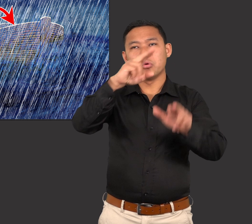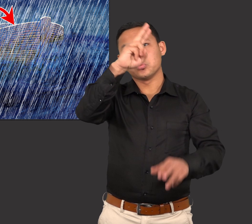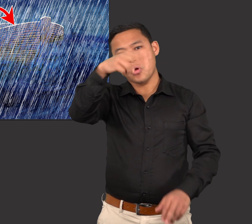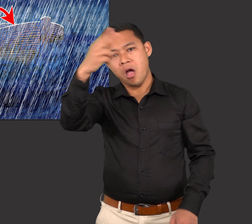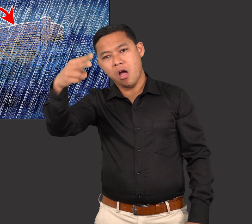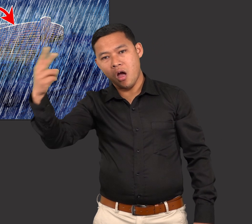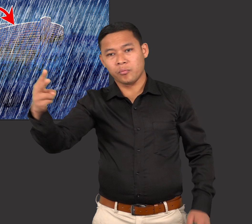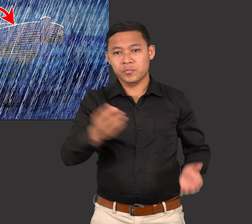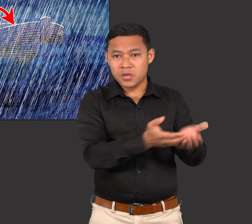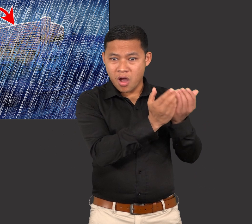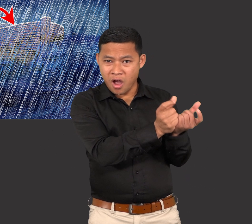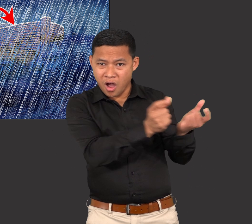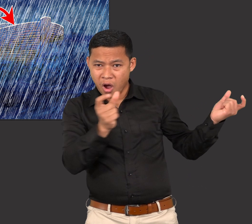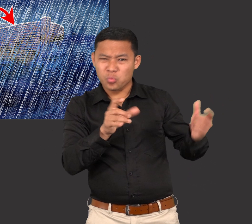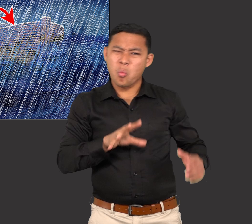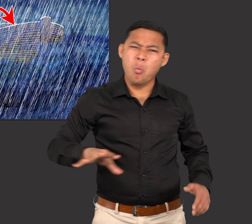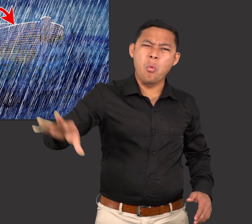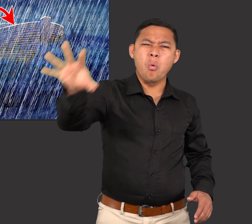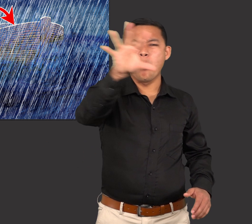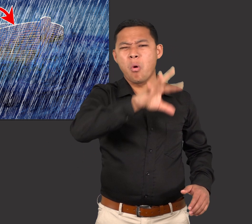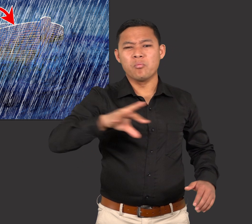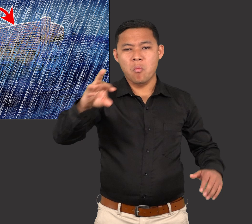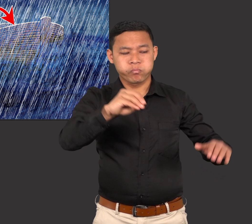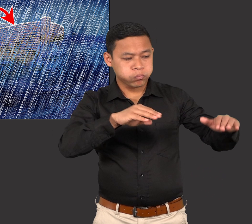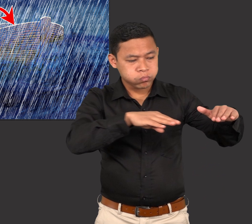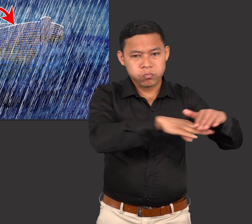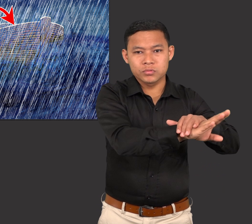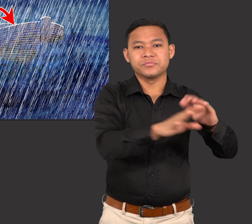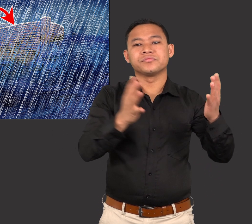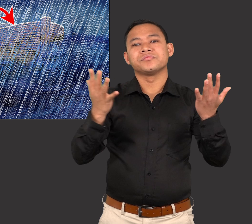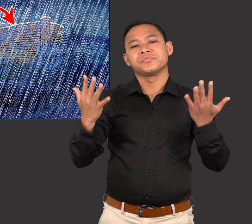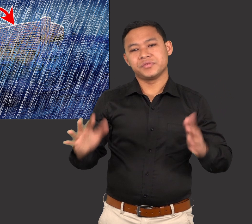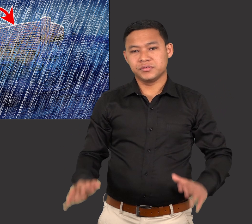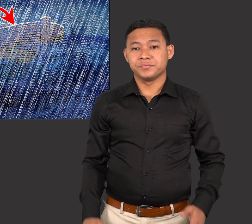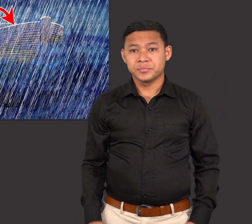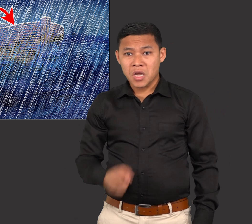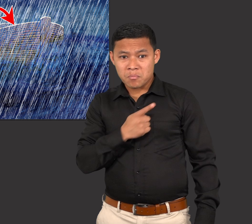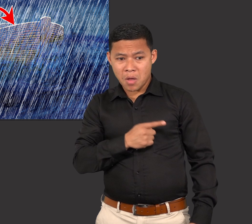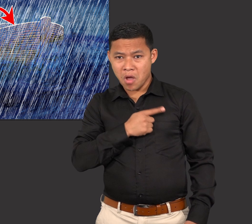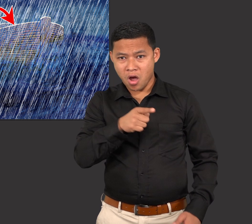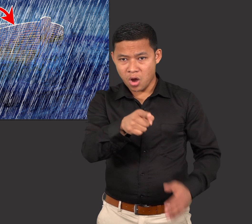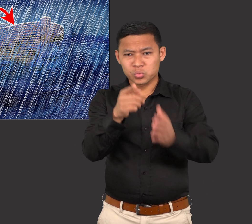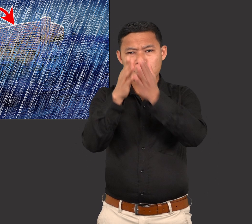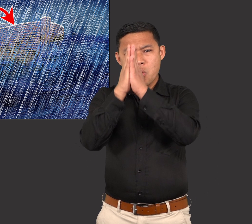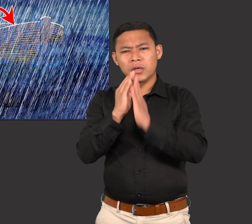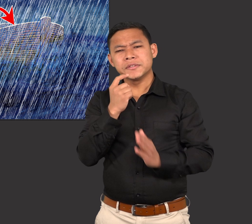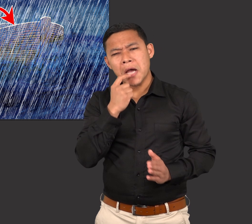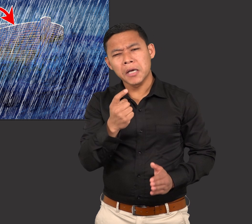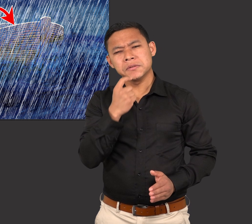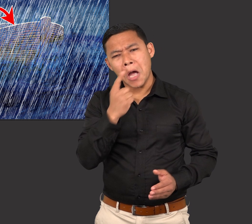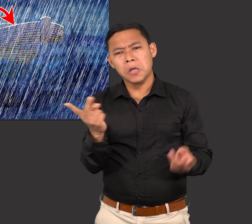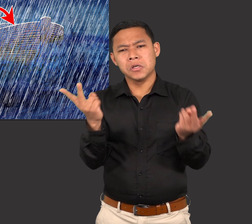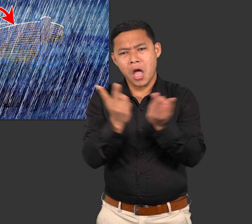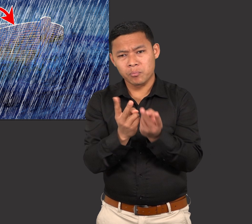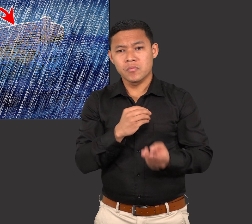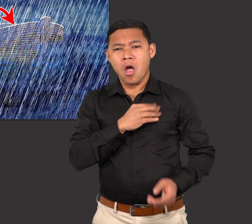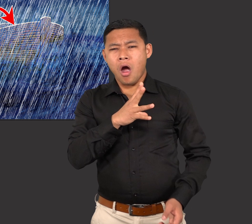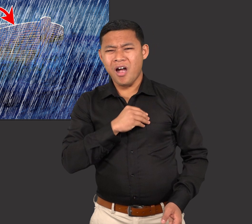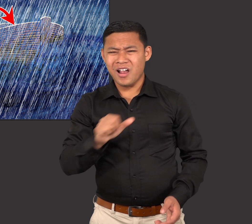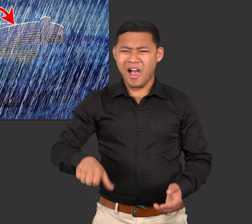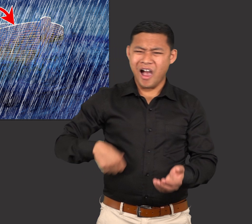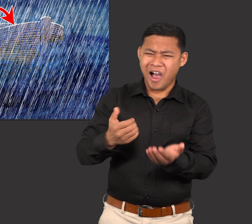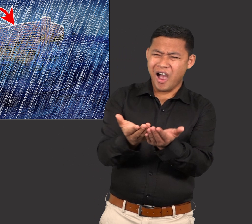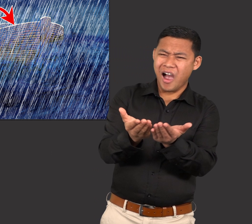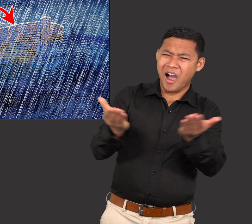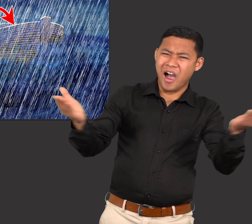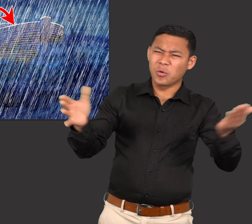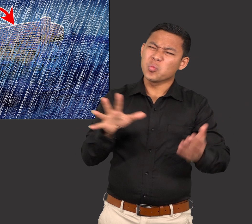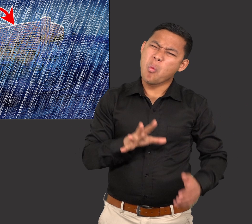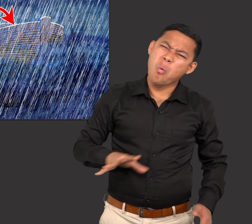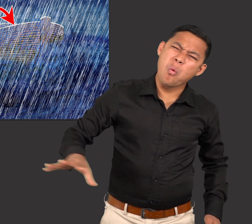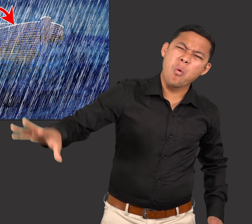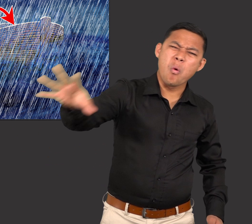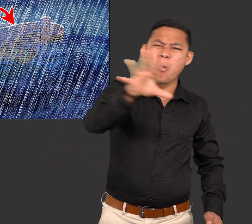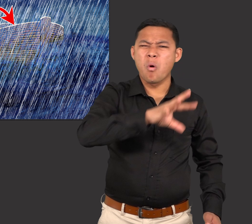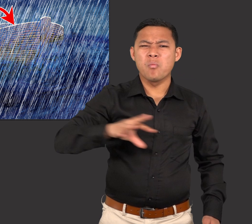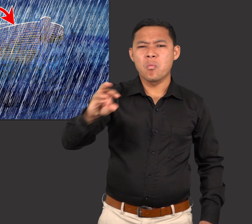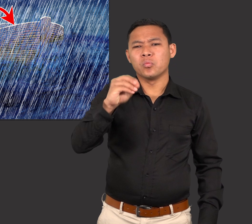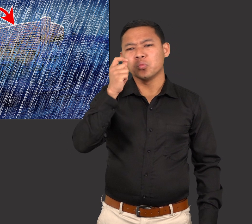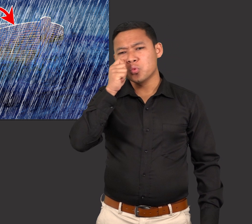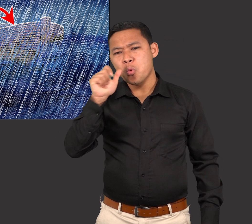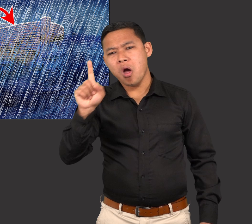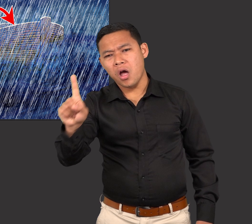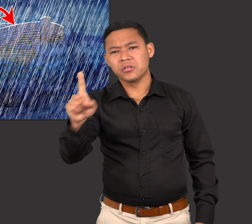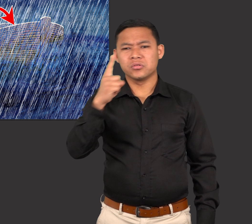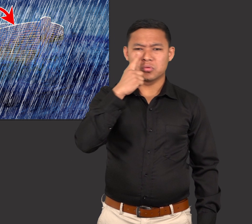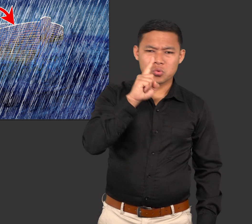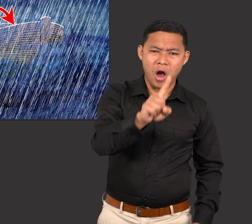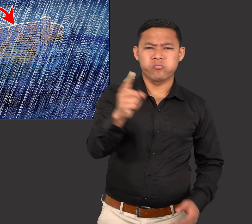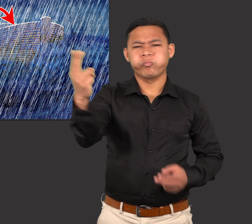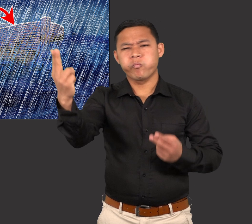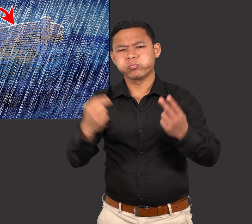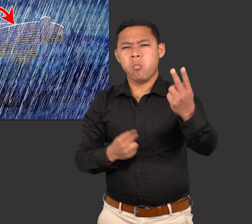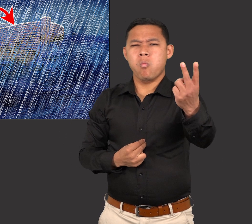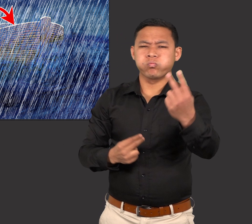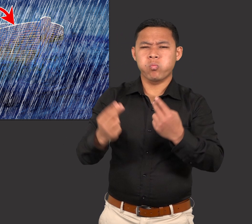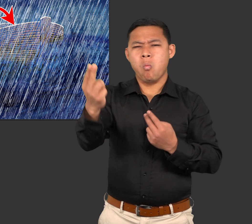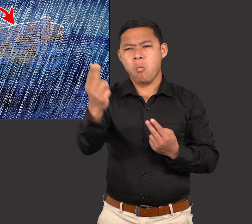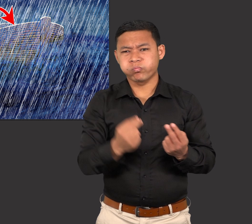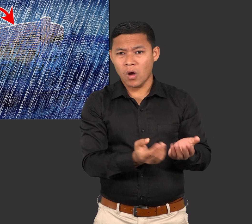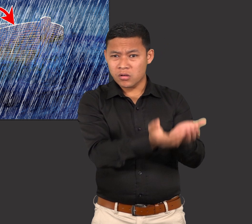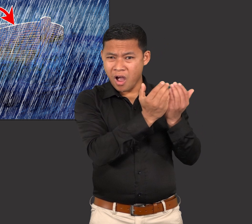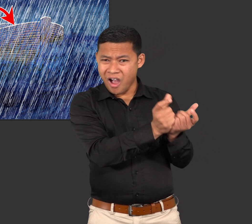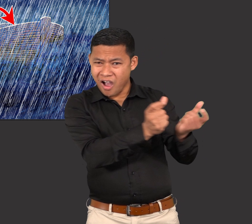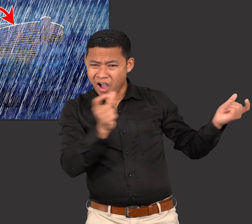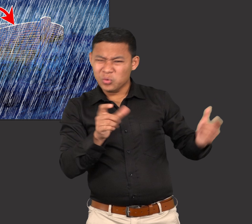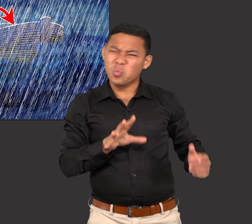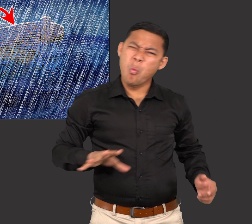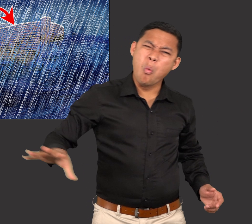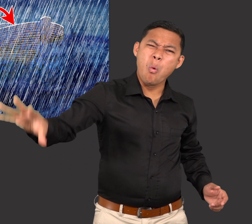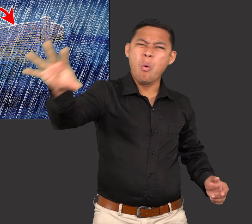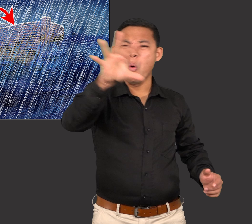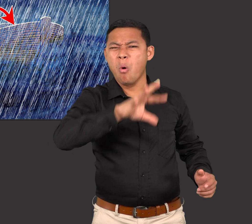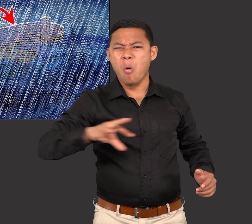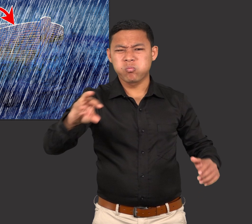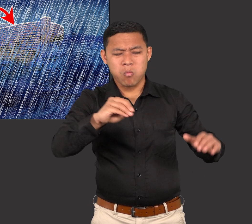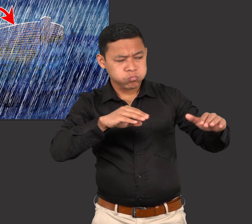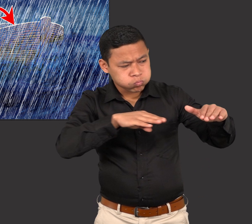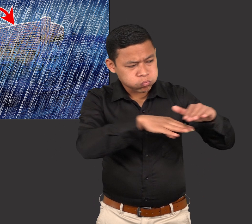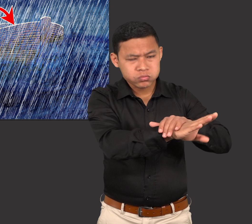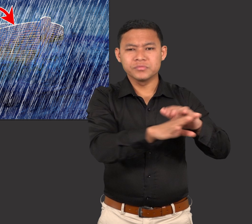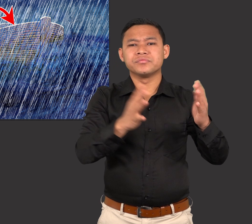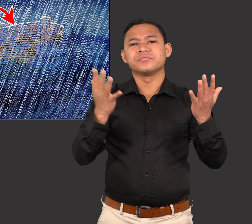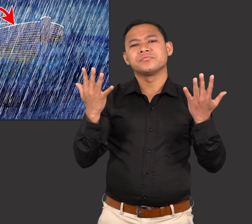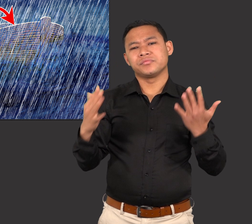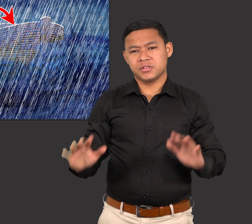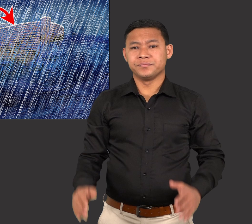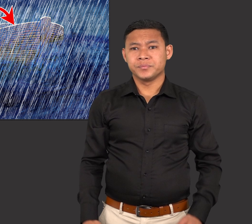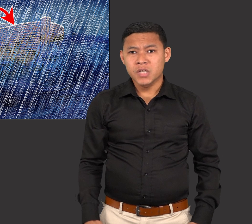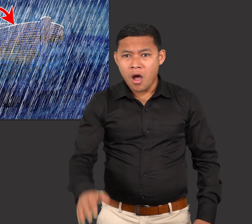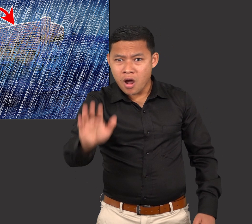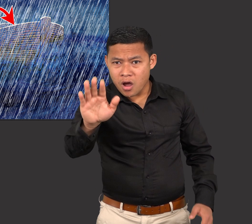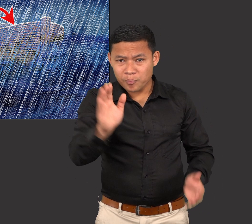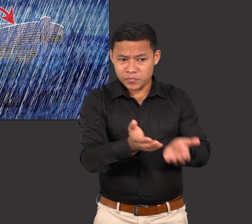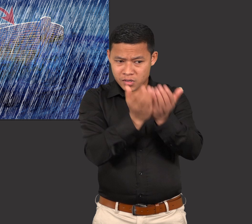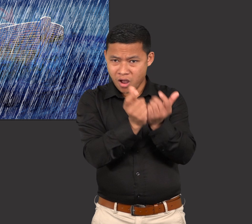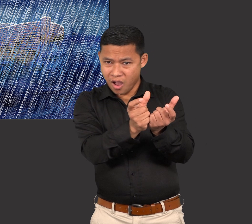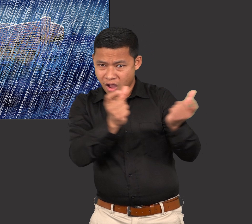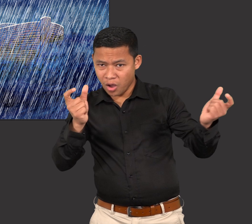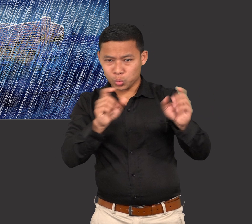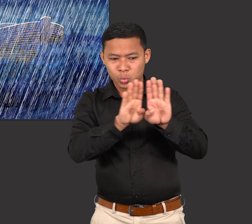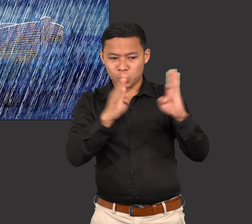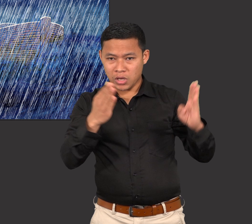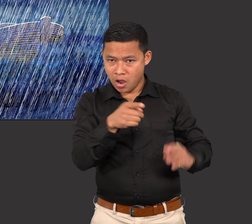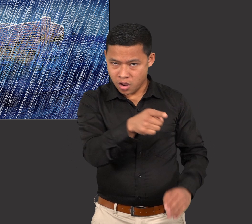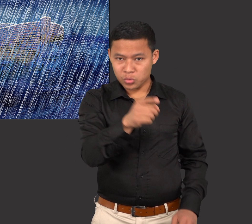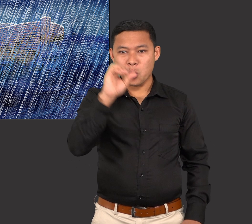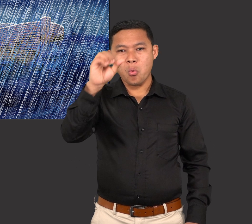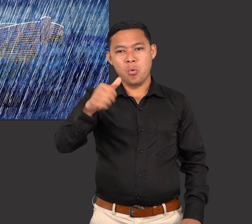They came to Noah to enter the ark, two by two of every creature with the breath of life. And they entered, the male and female of every living thing, as God had commanded Noah.